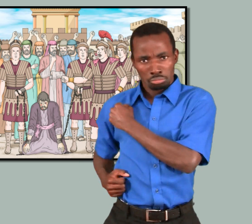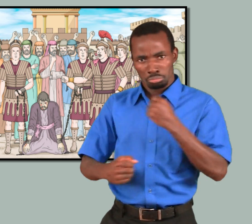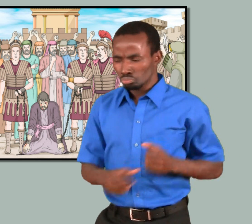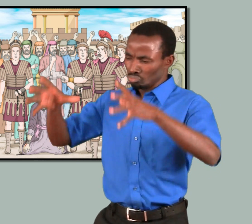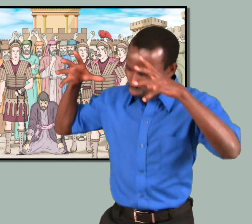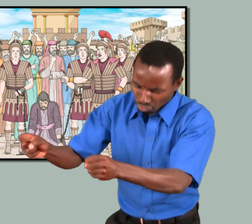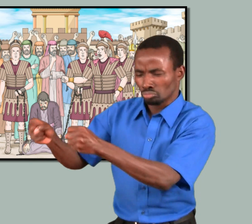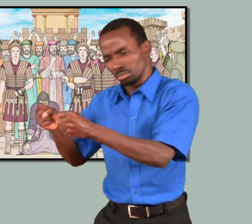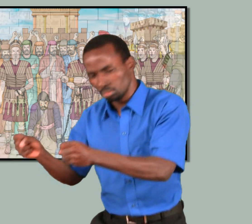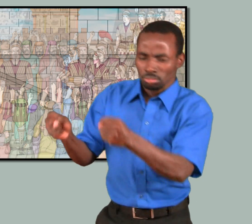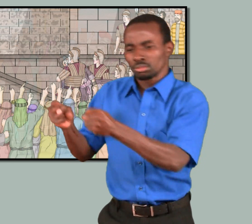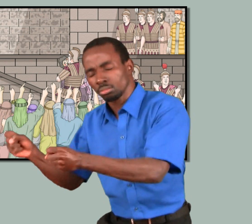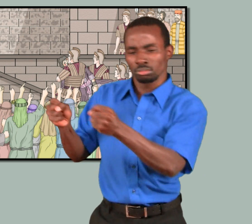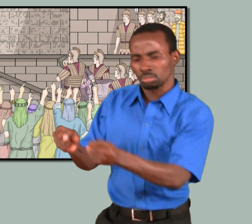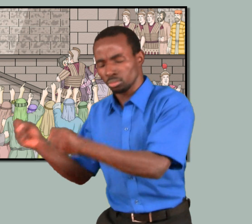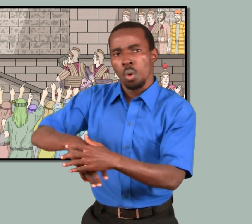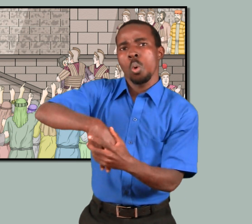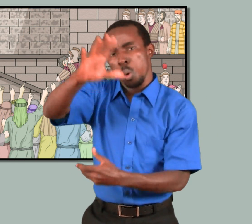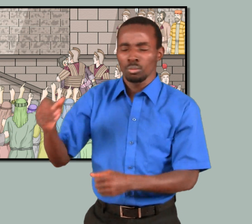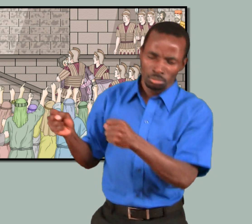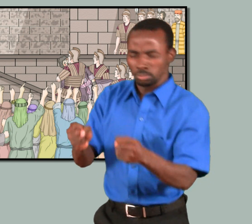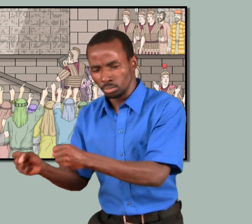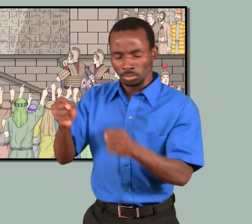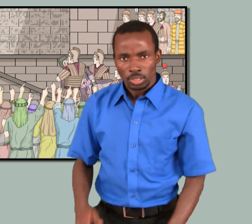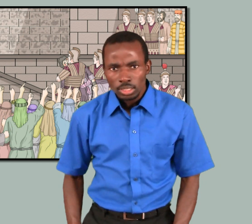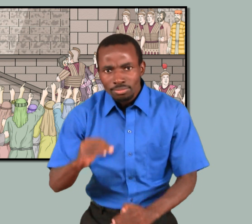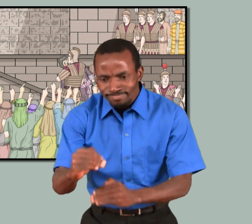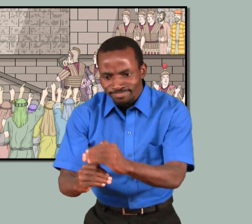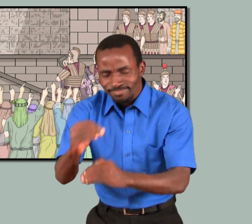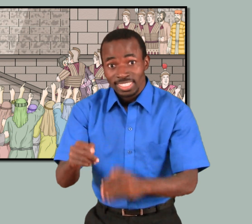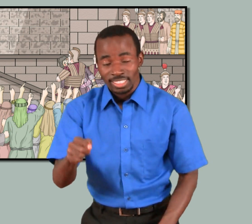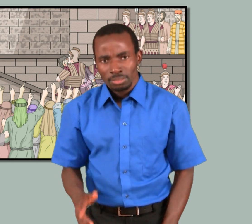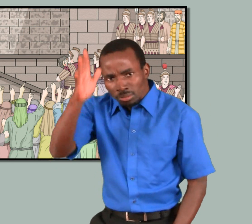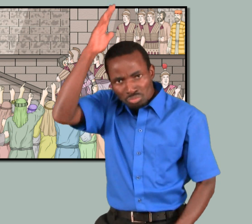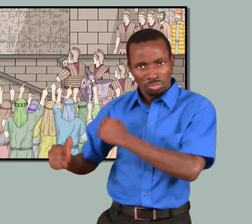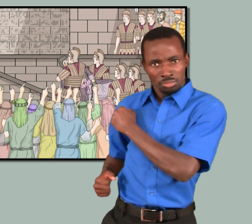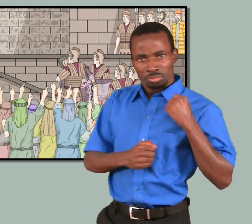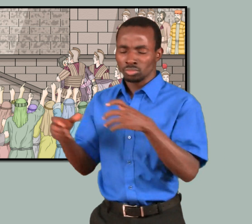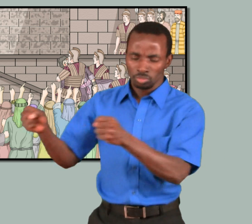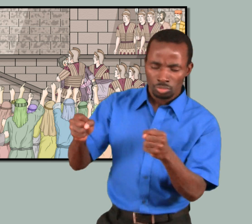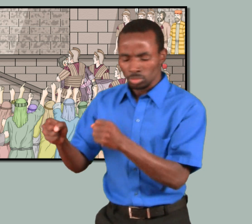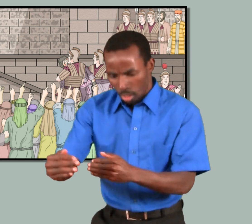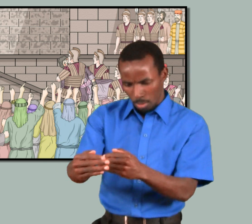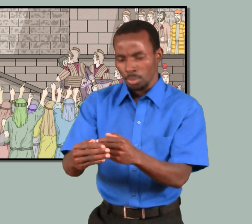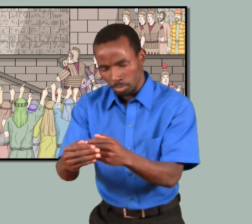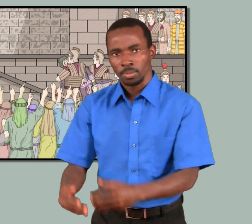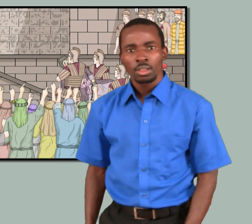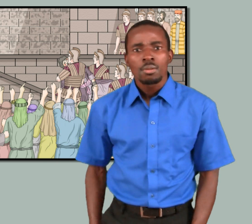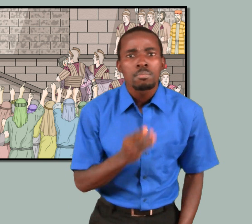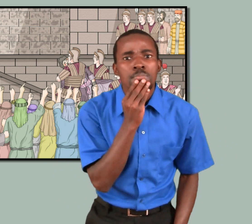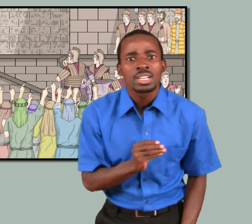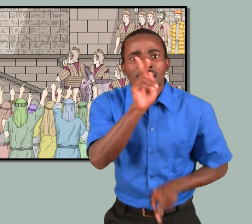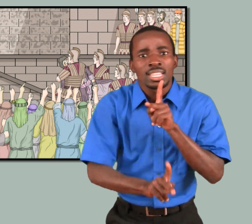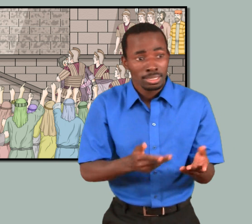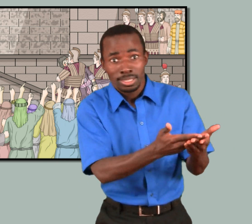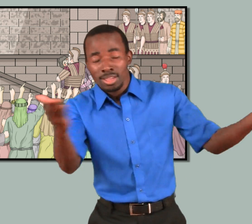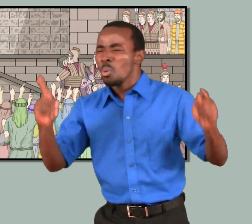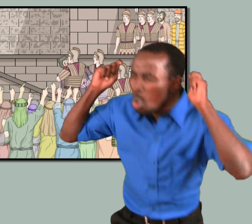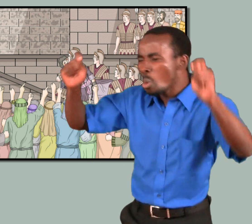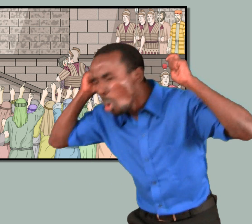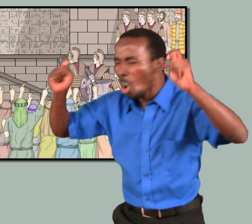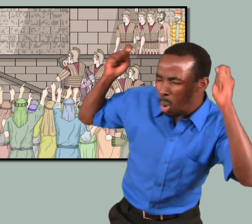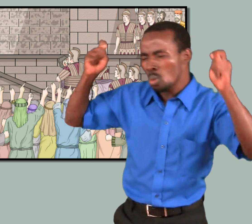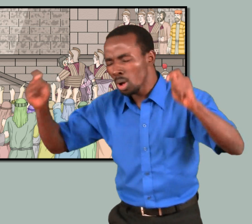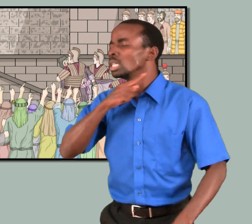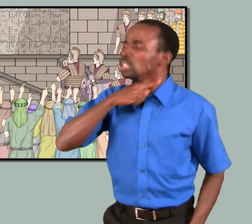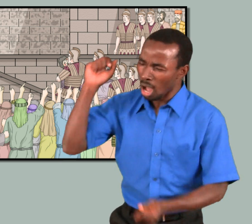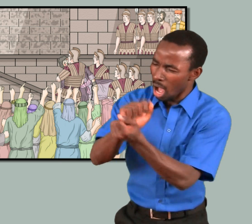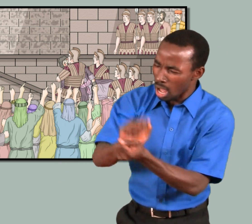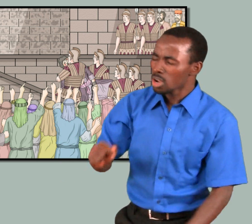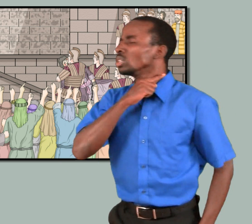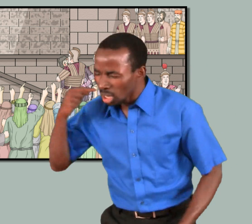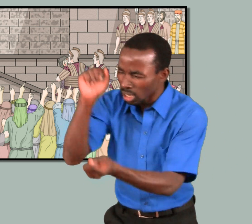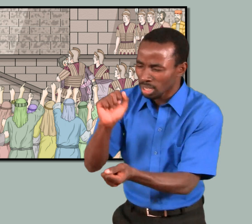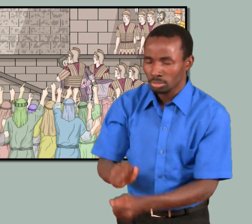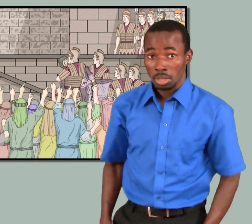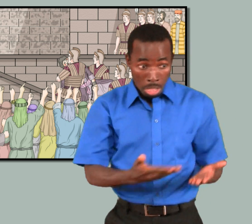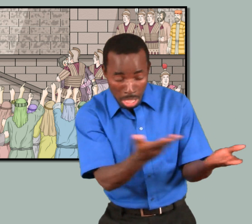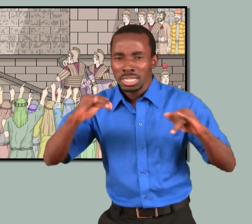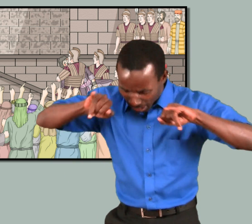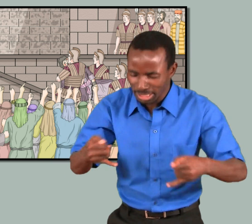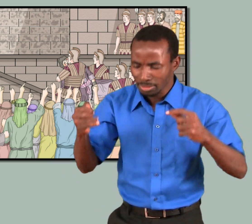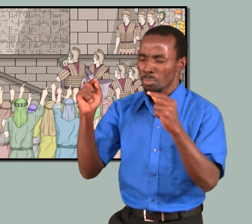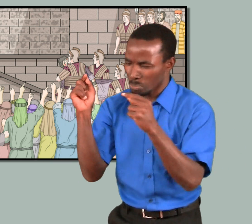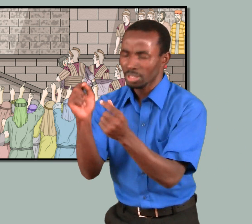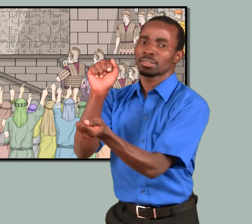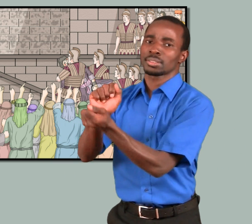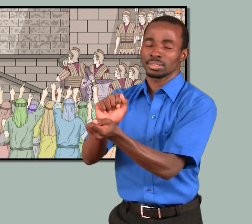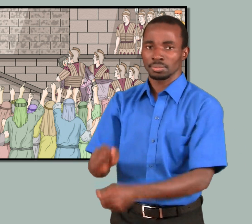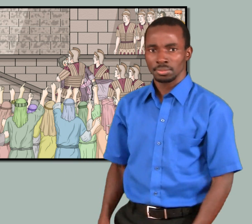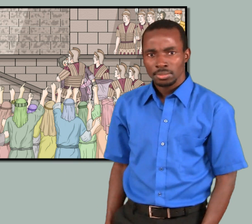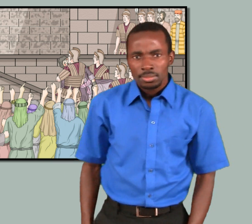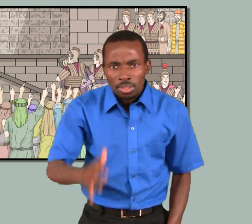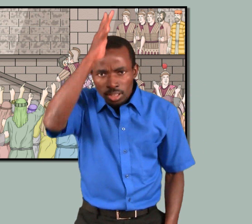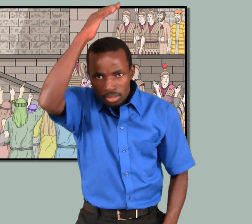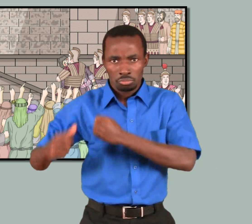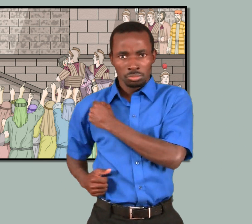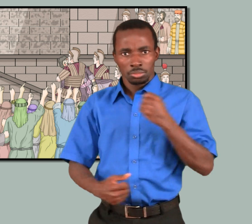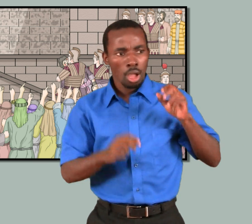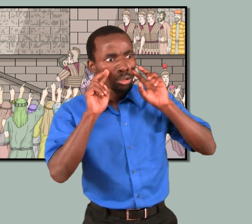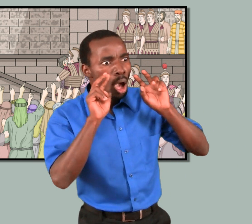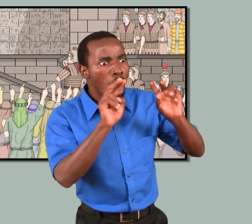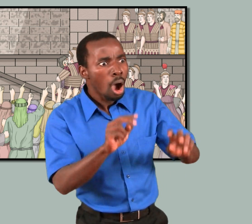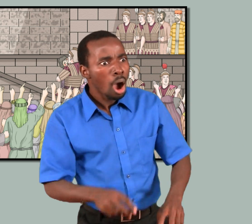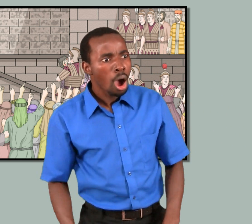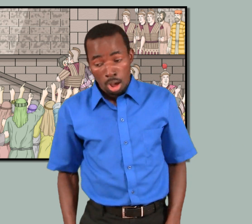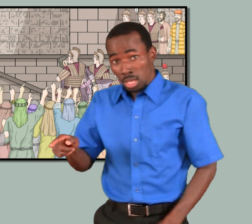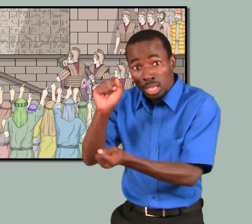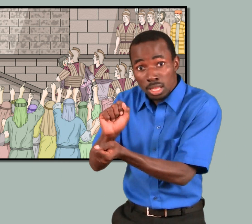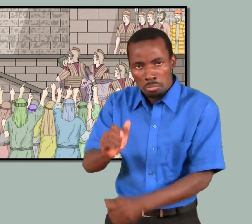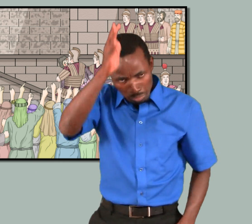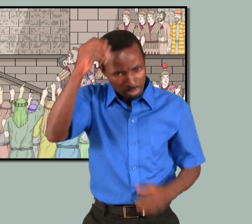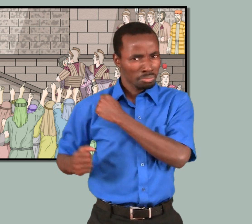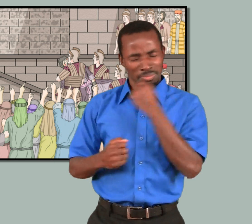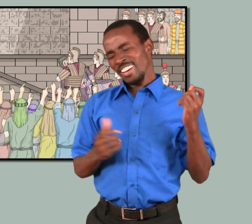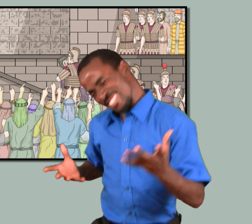When Paul reached the steps, he had to be carried by the soldiers because of the violence of the mob.